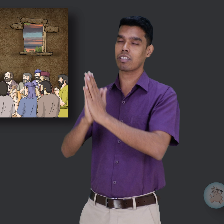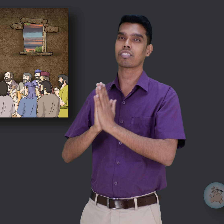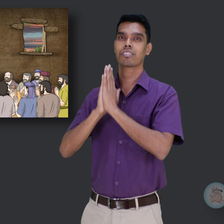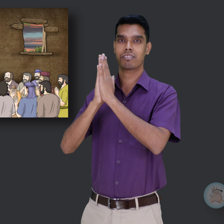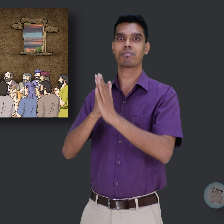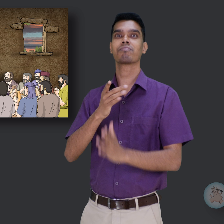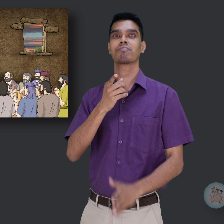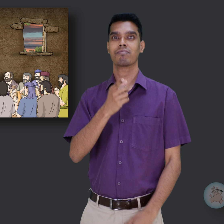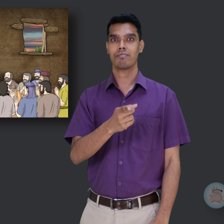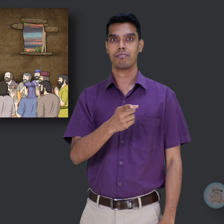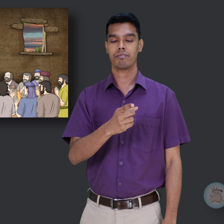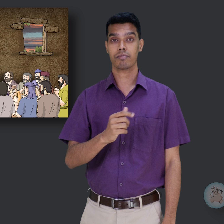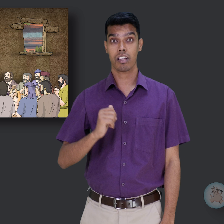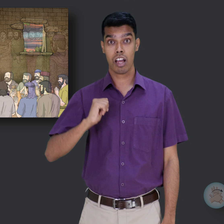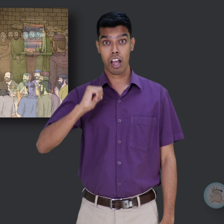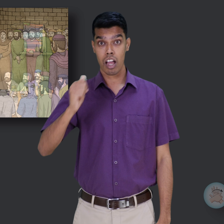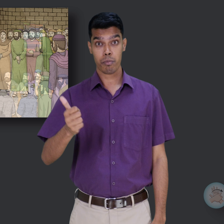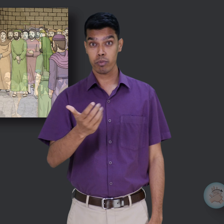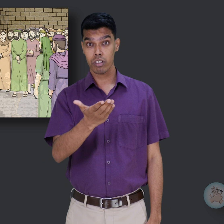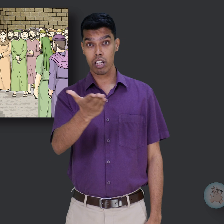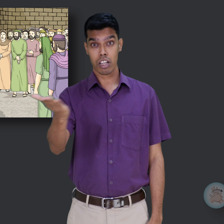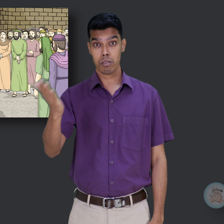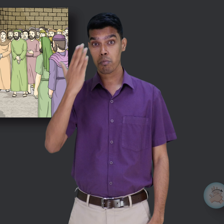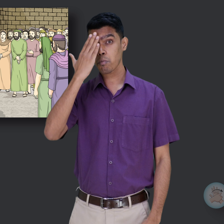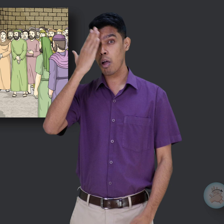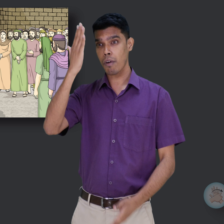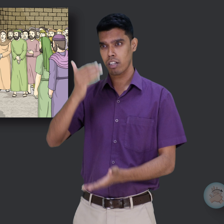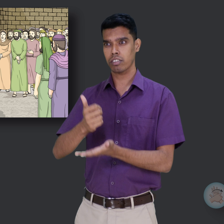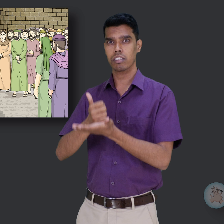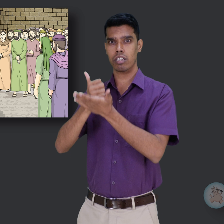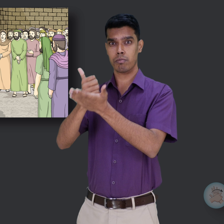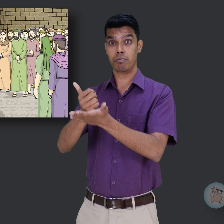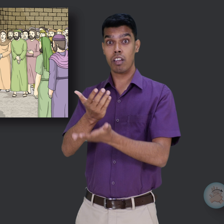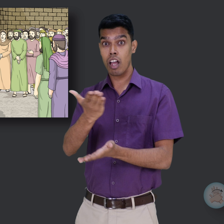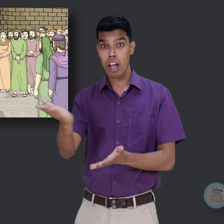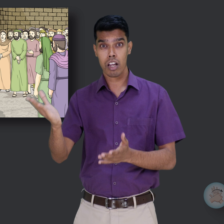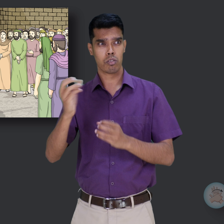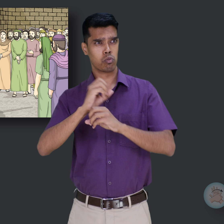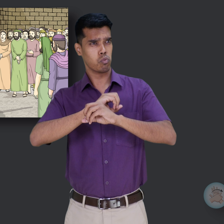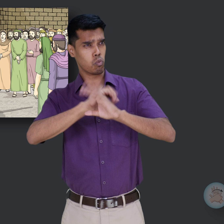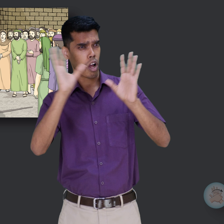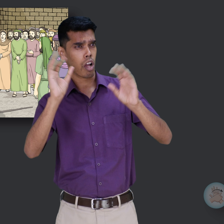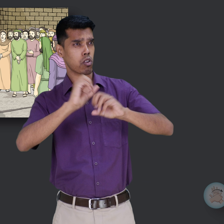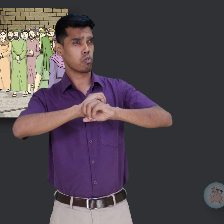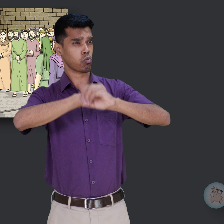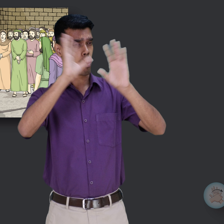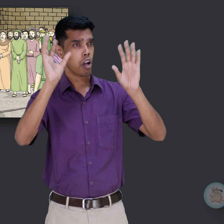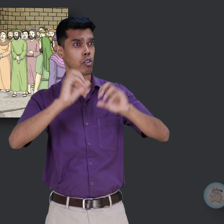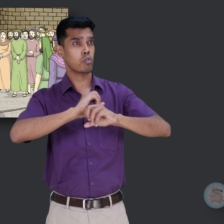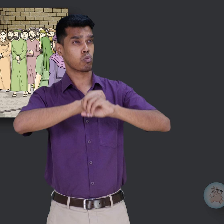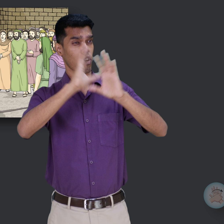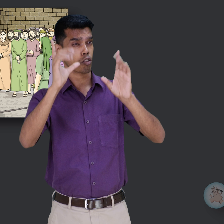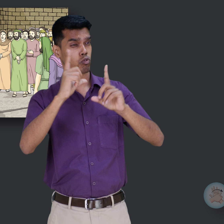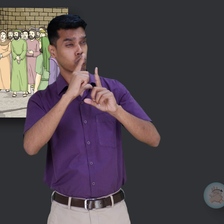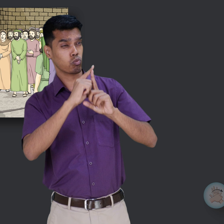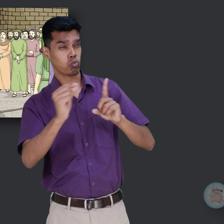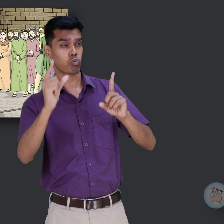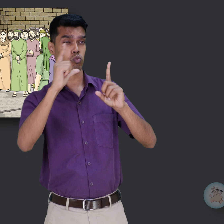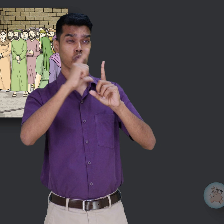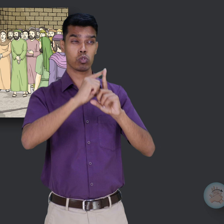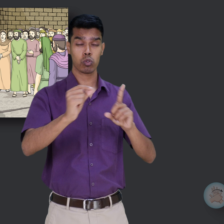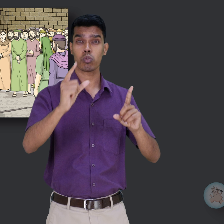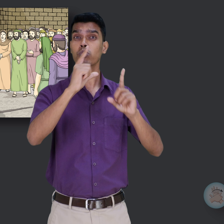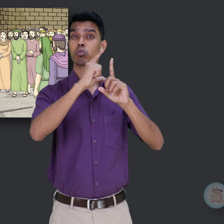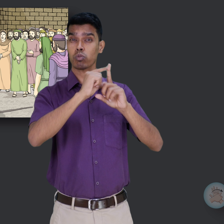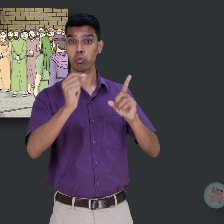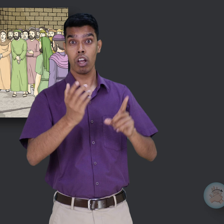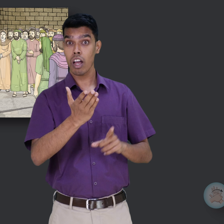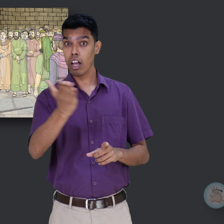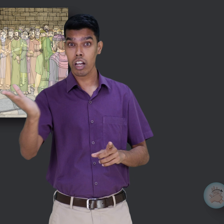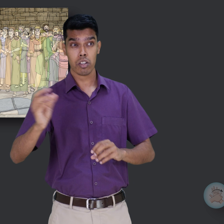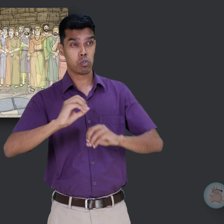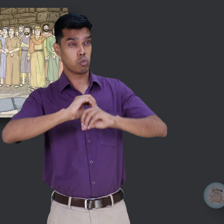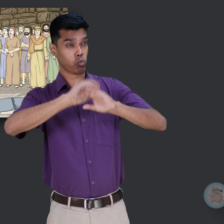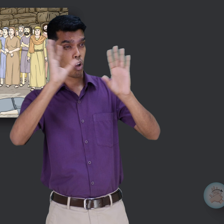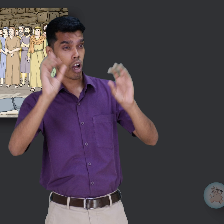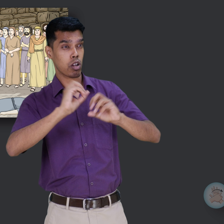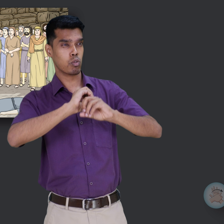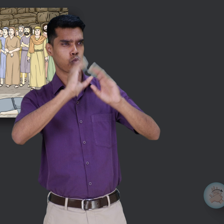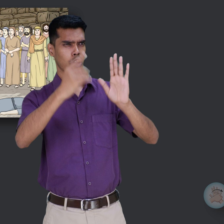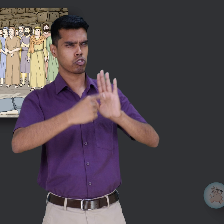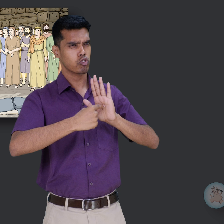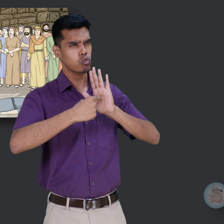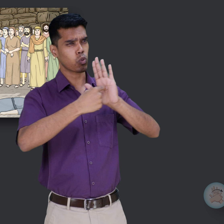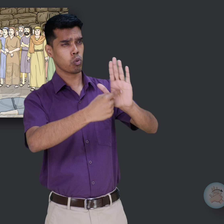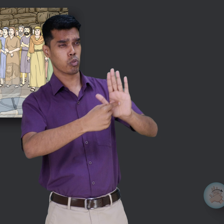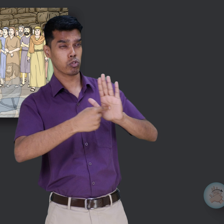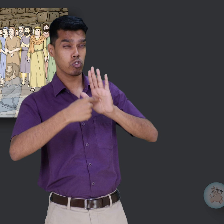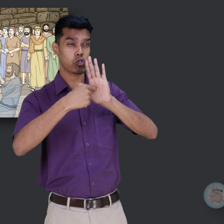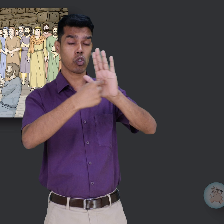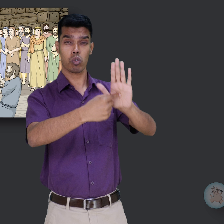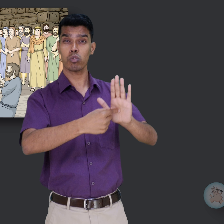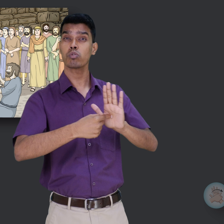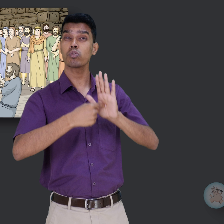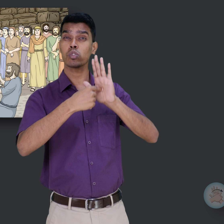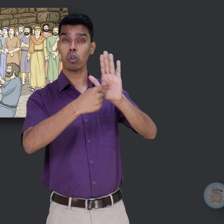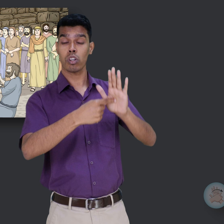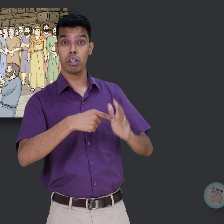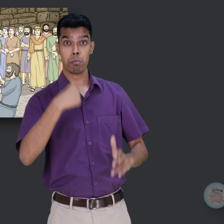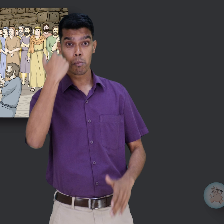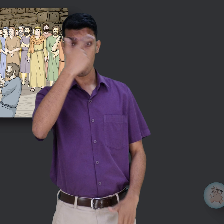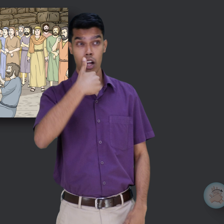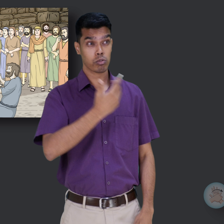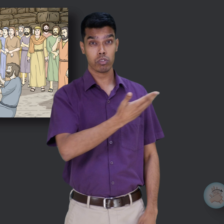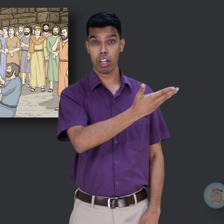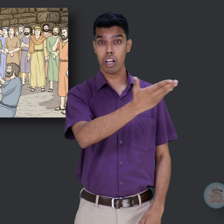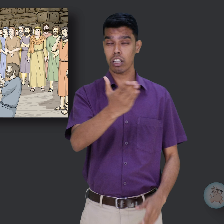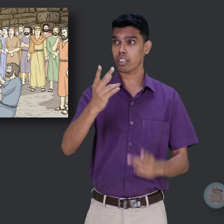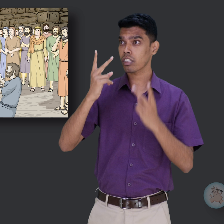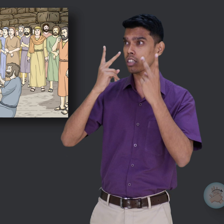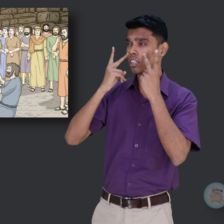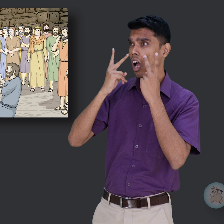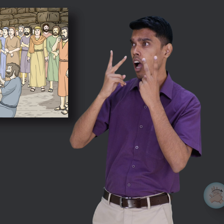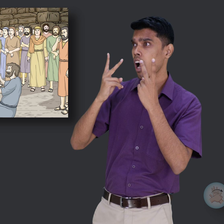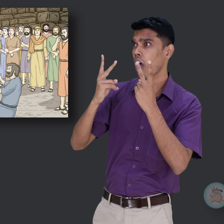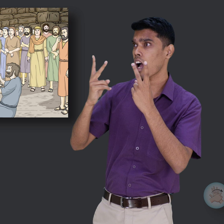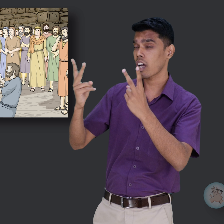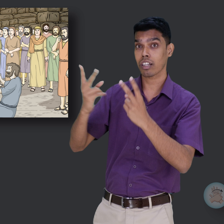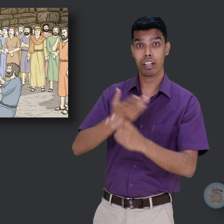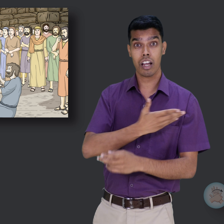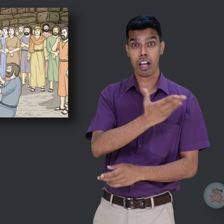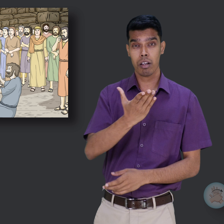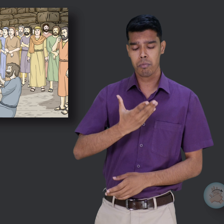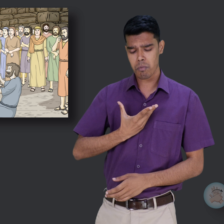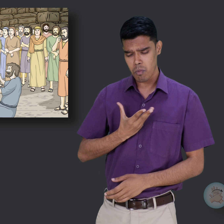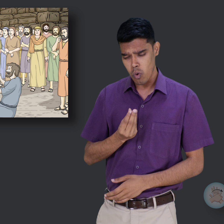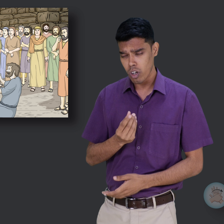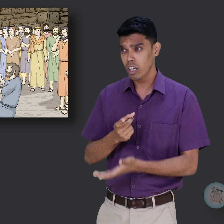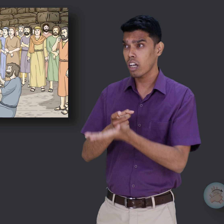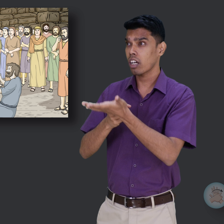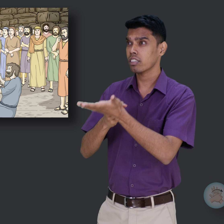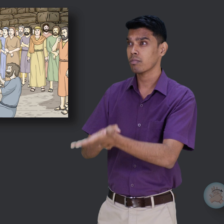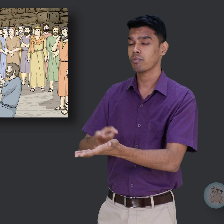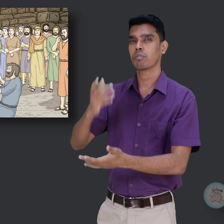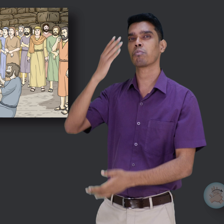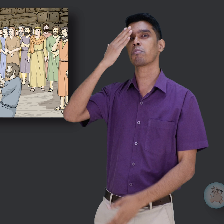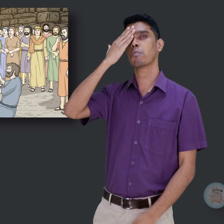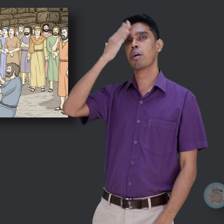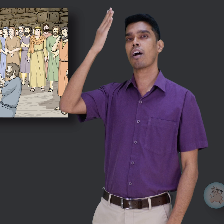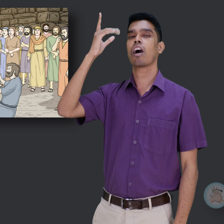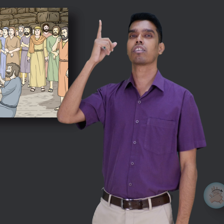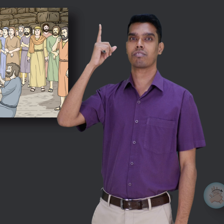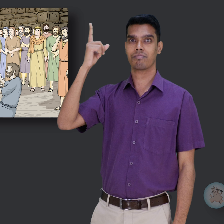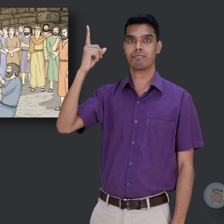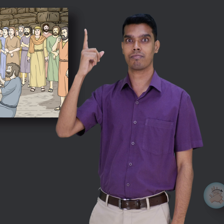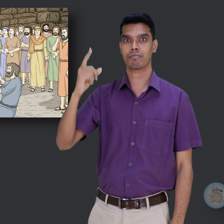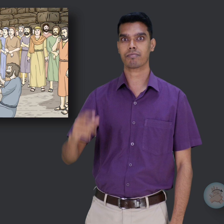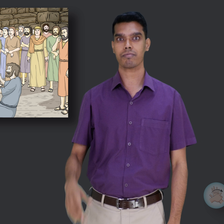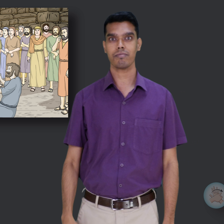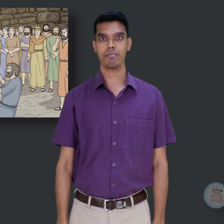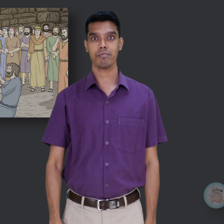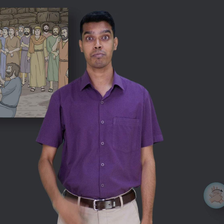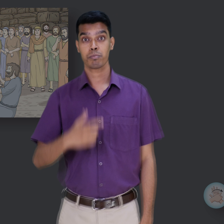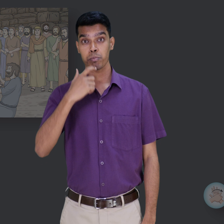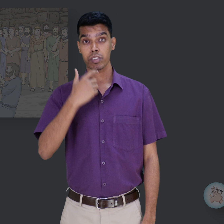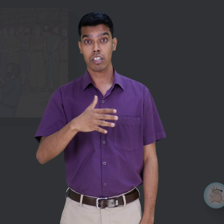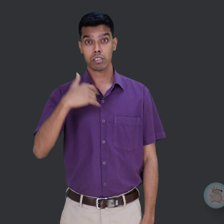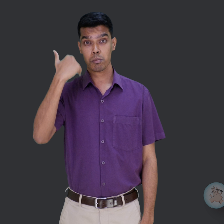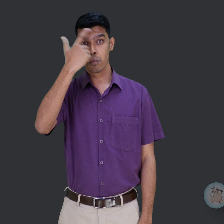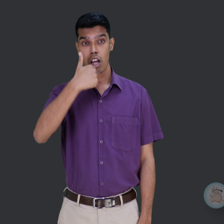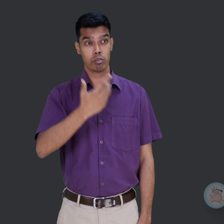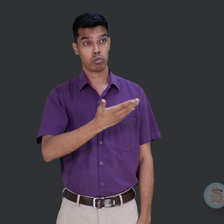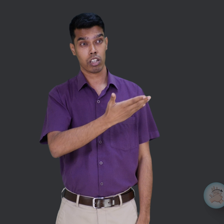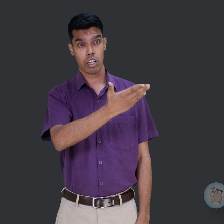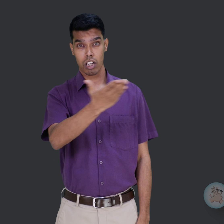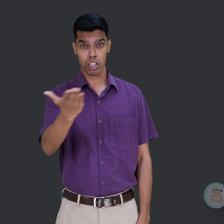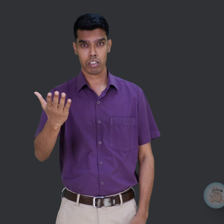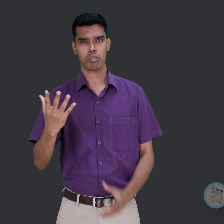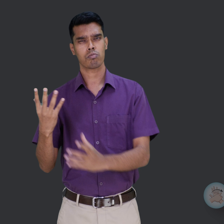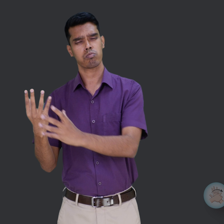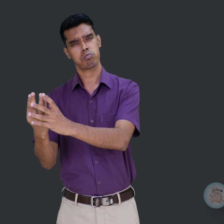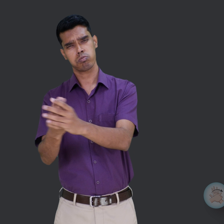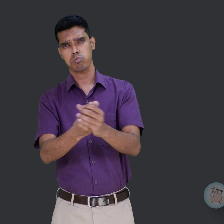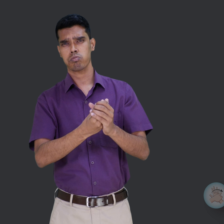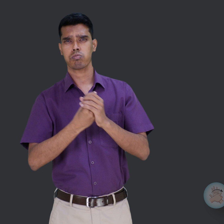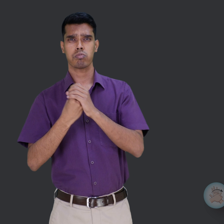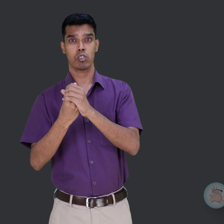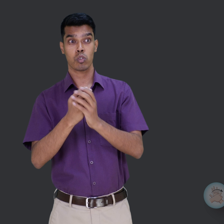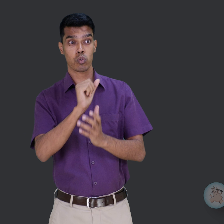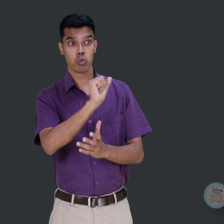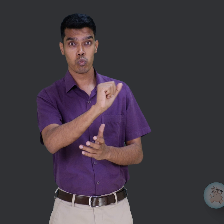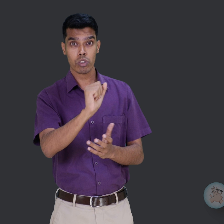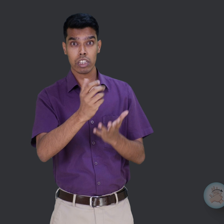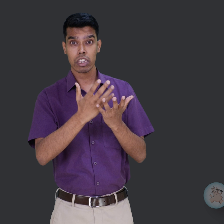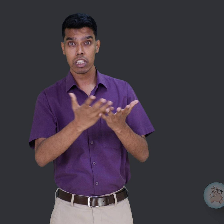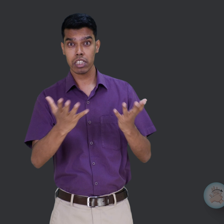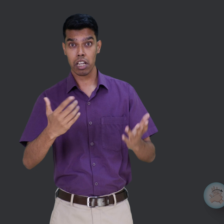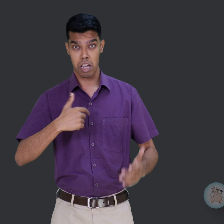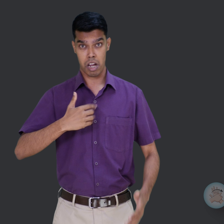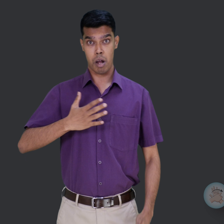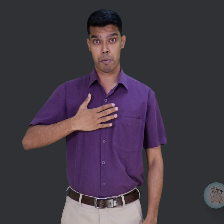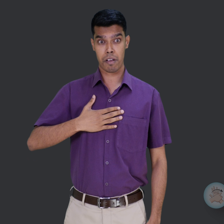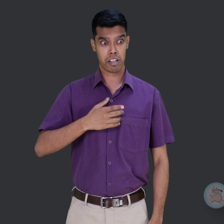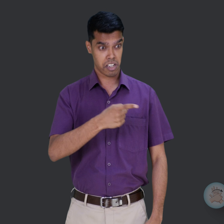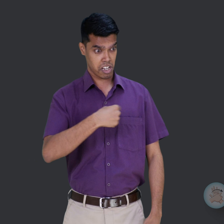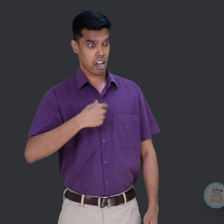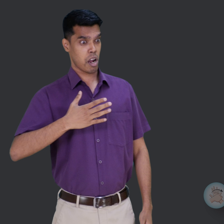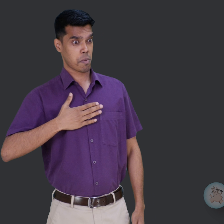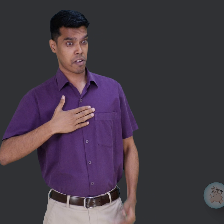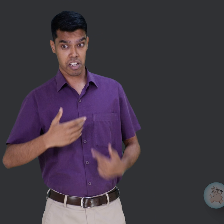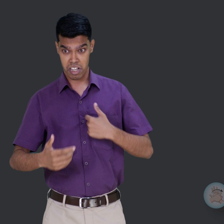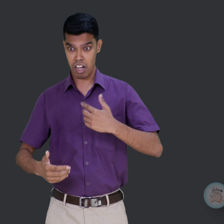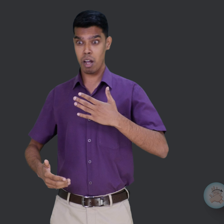A sense of awe came over everyone, and the apostles performed many wonders and signs.